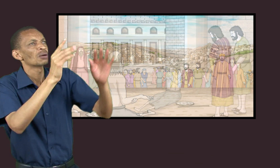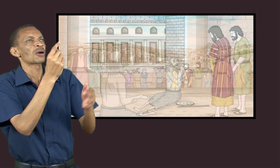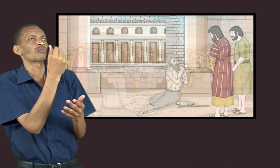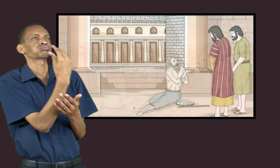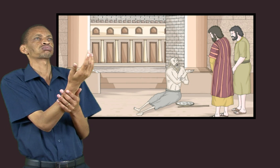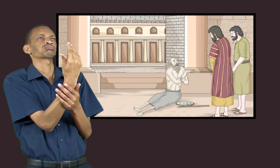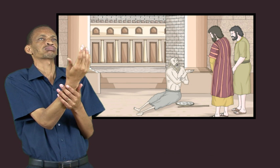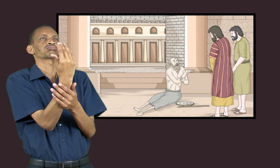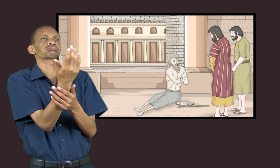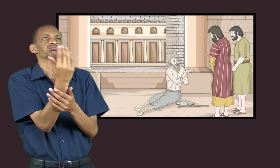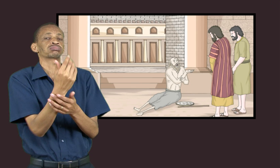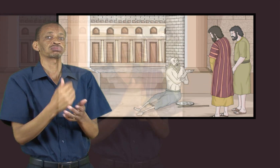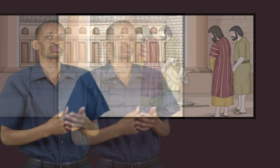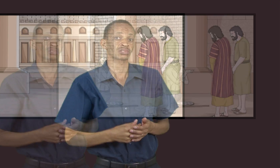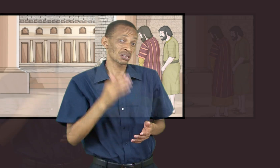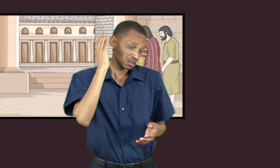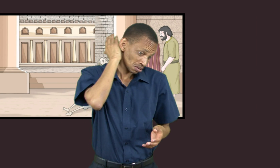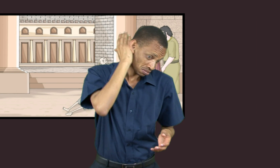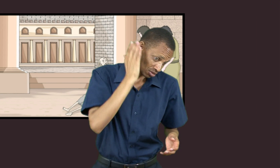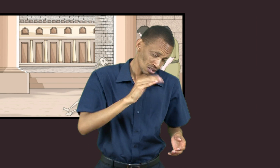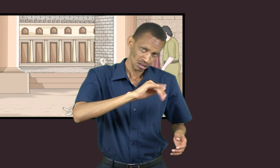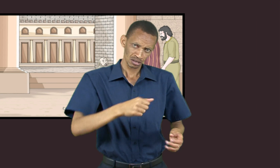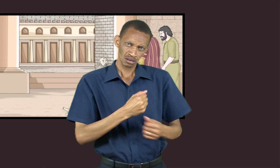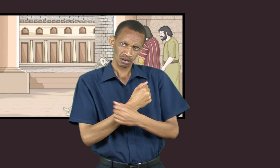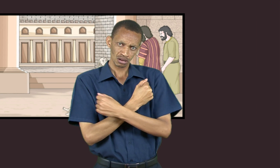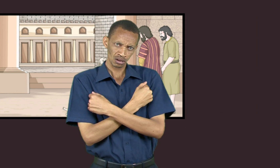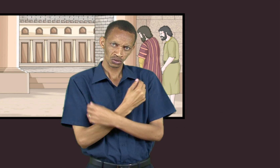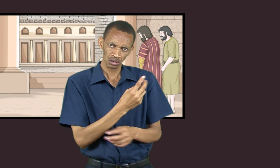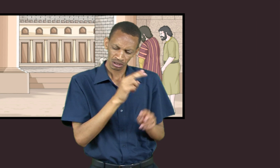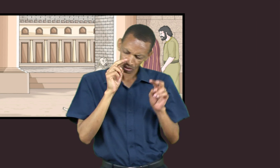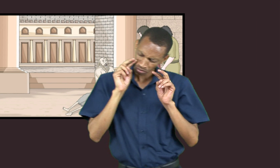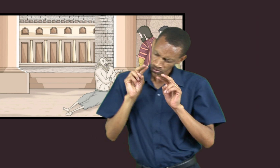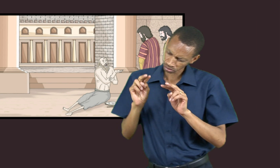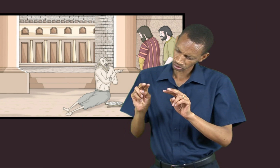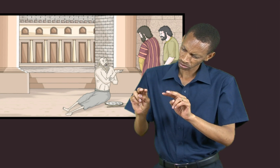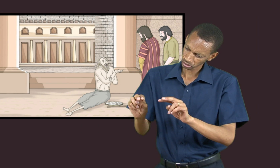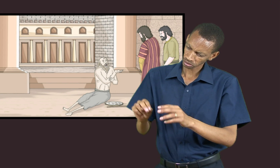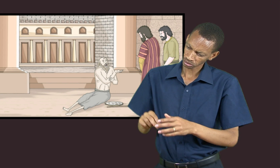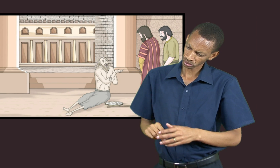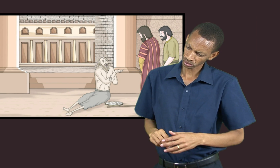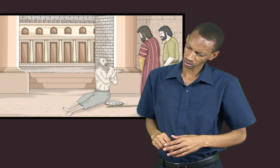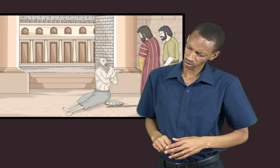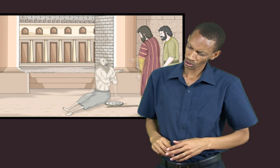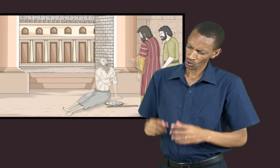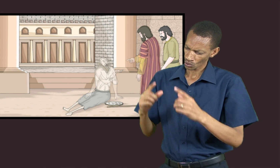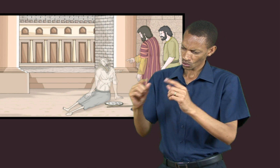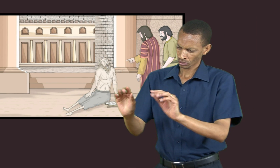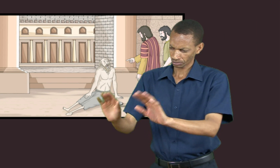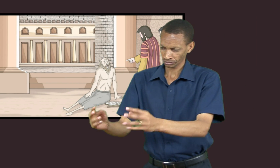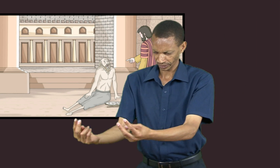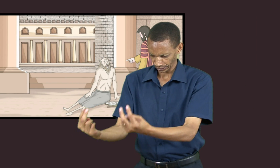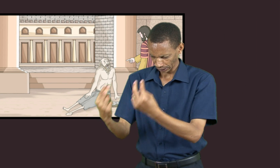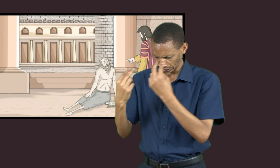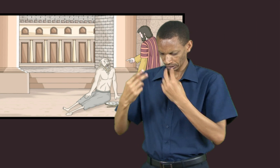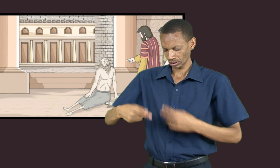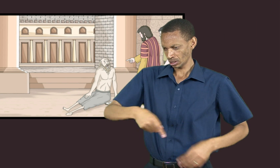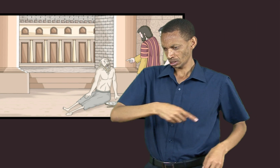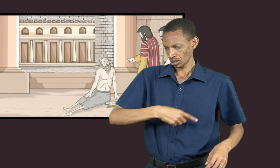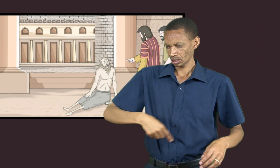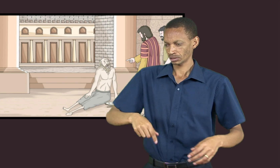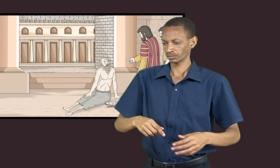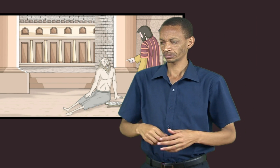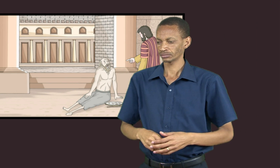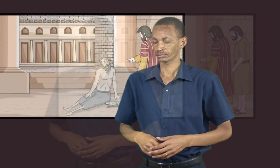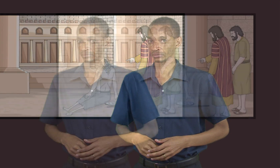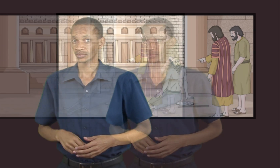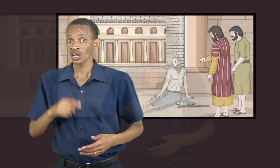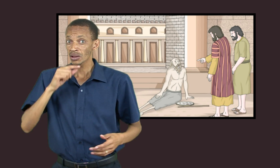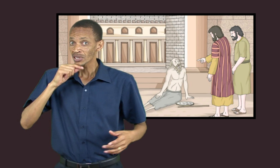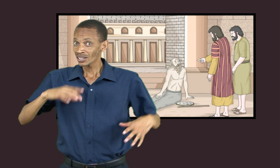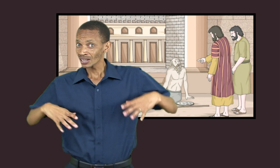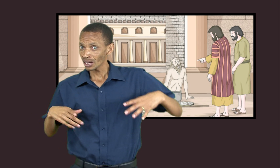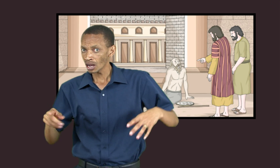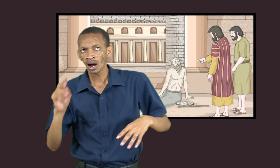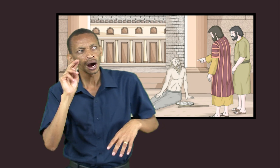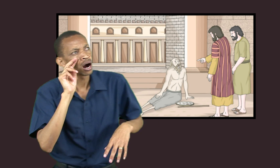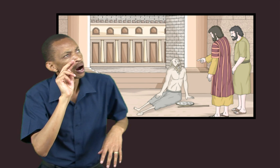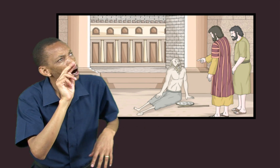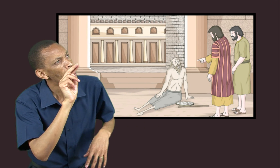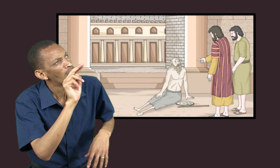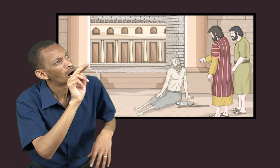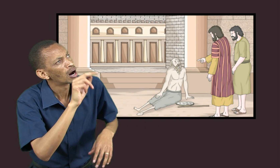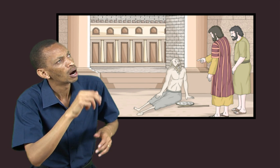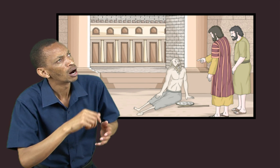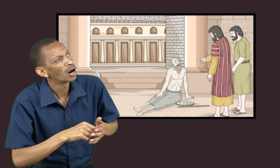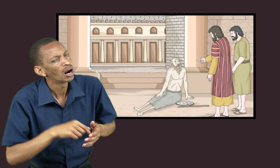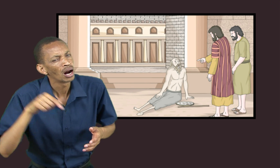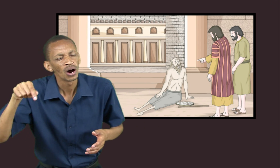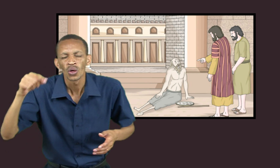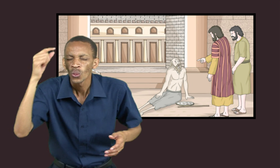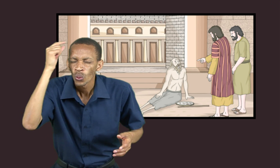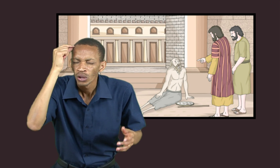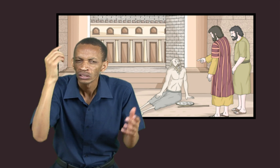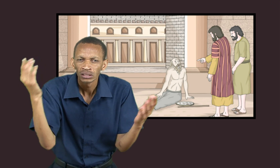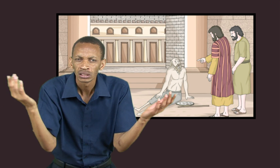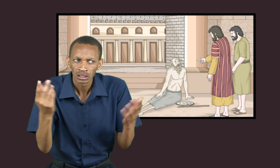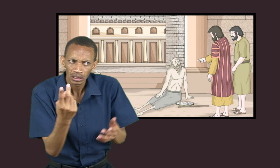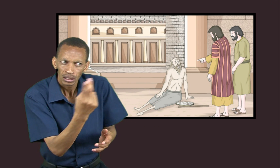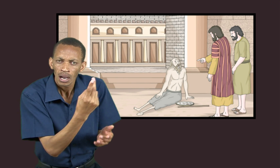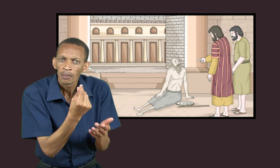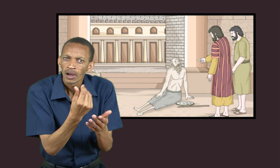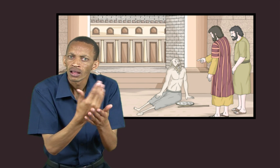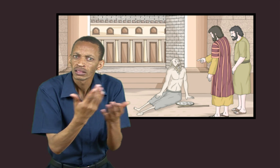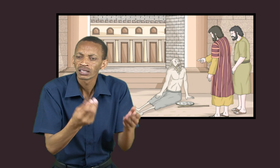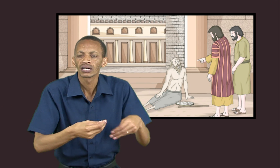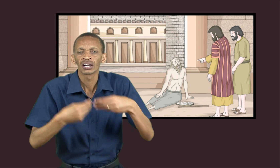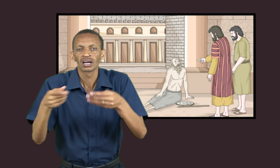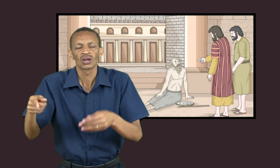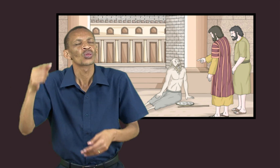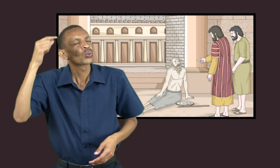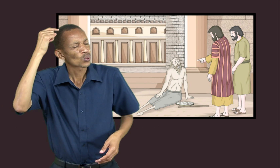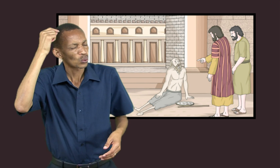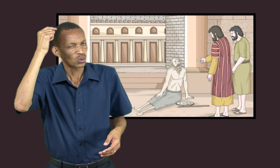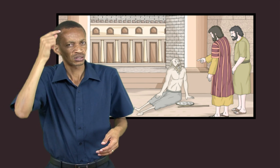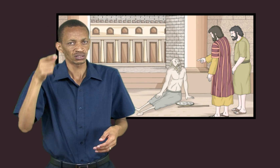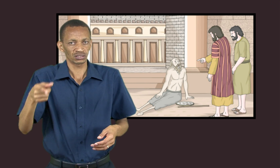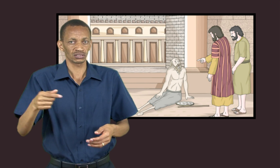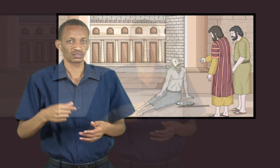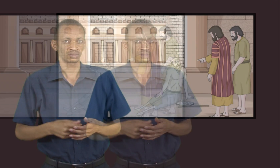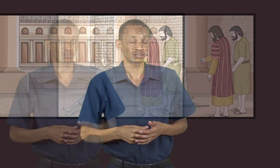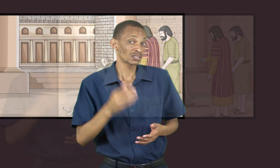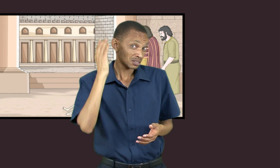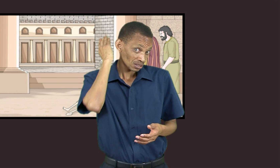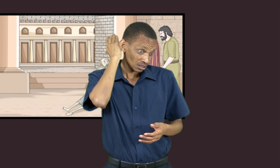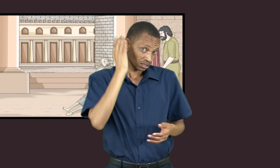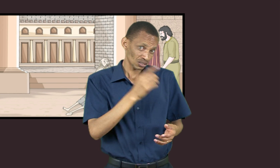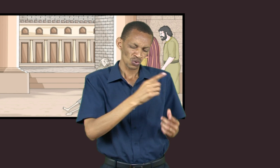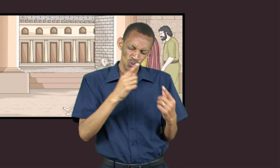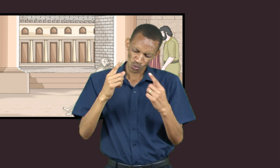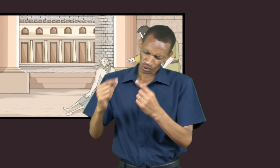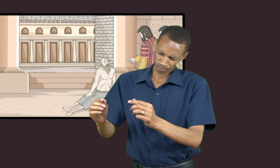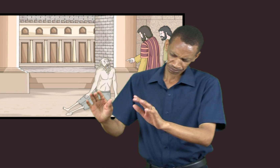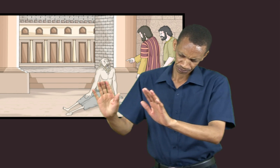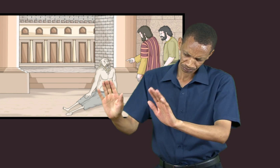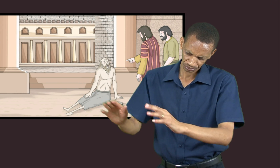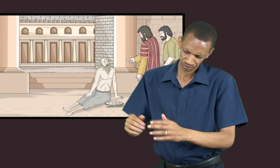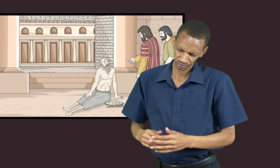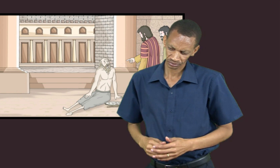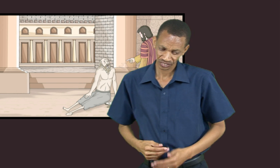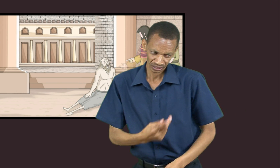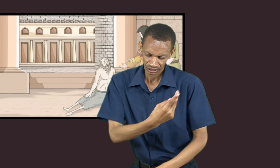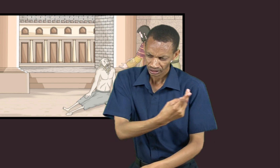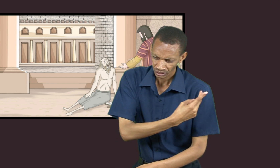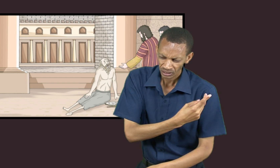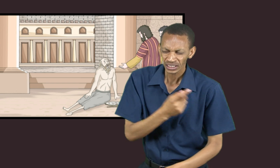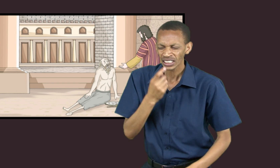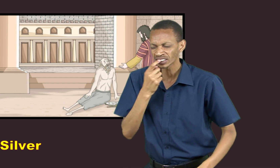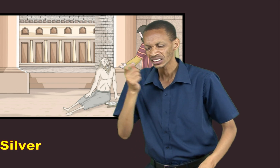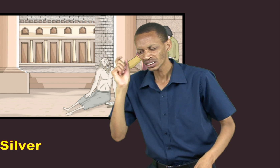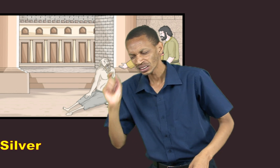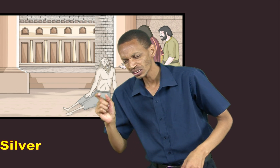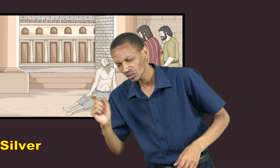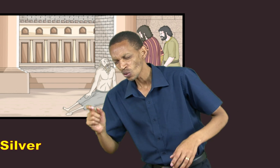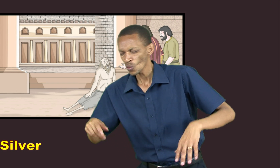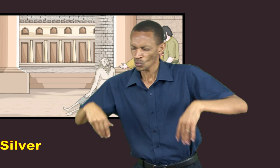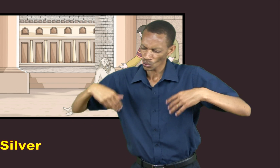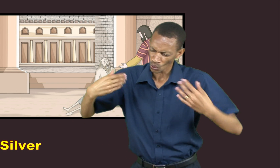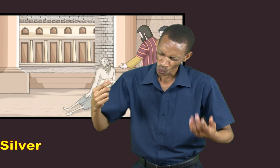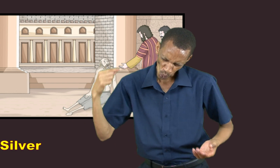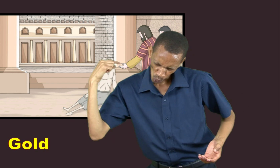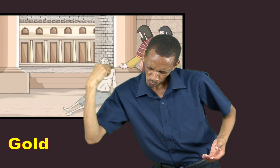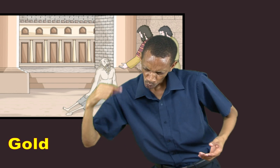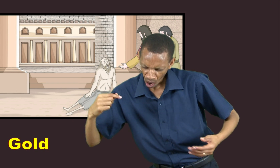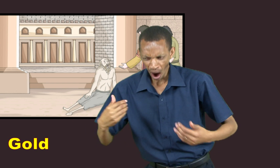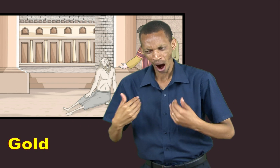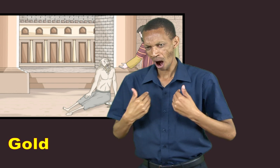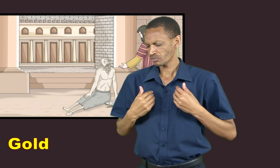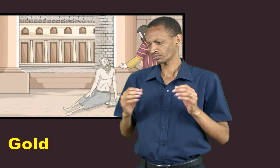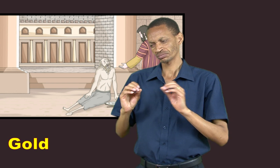said Peter. So the man gave them his attention, expecting to receive something from them.